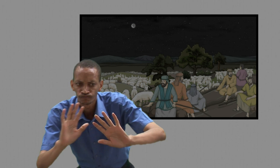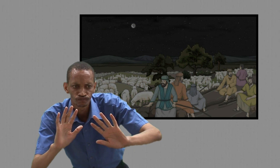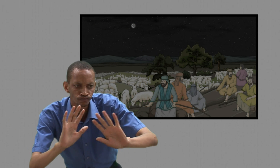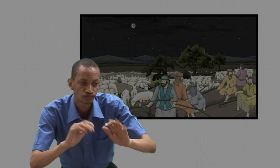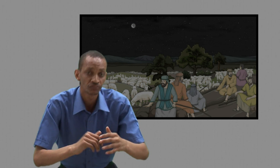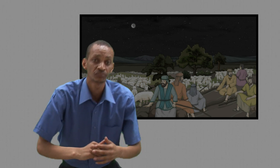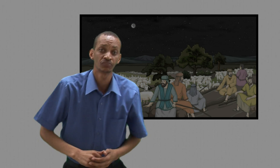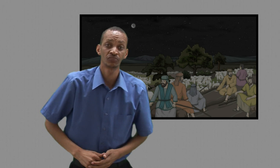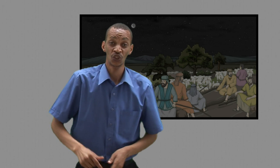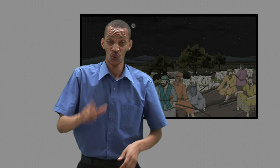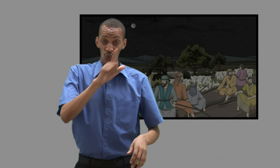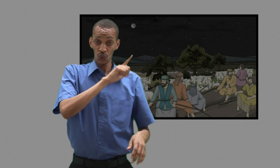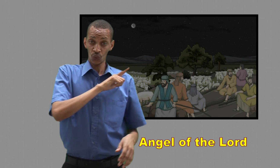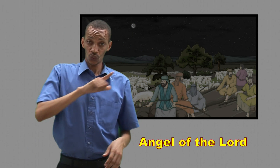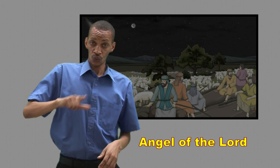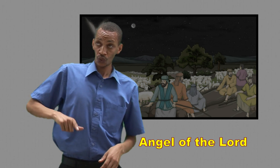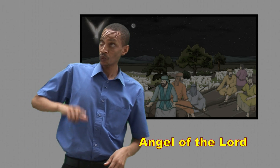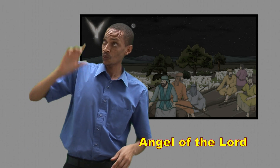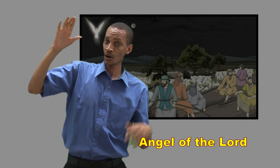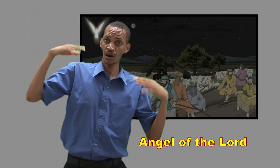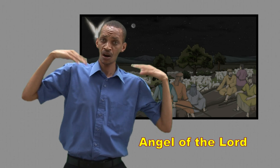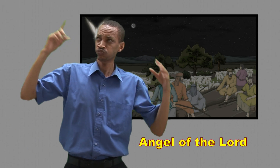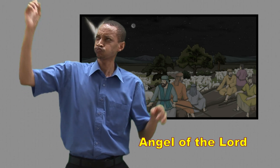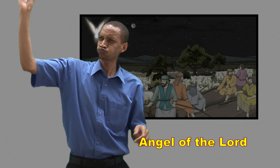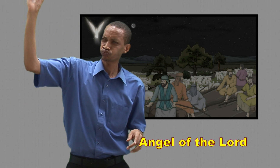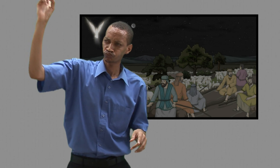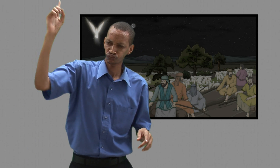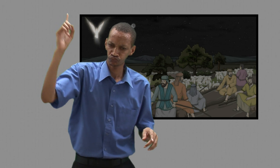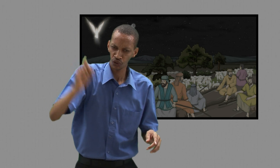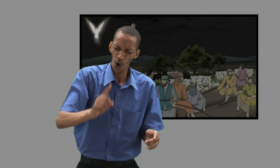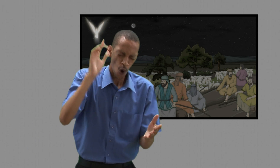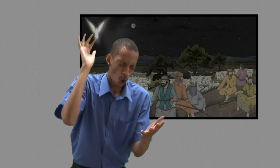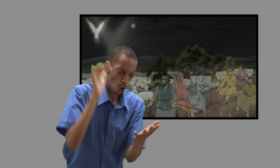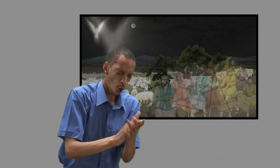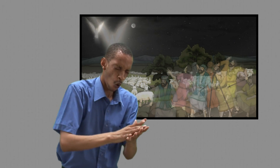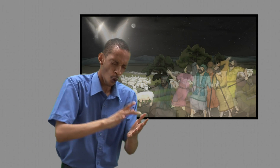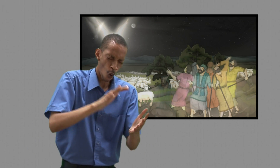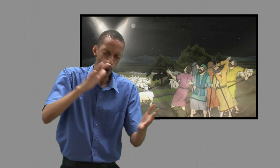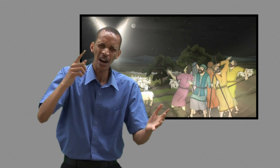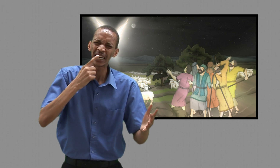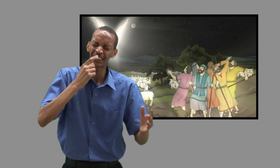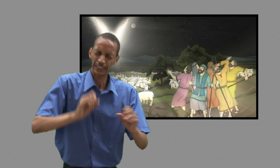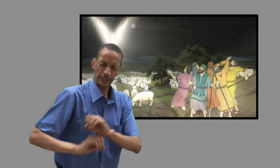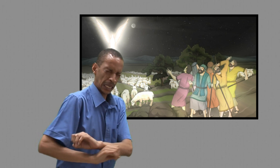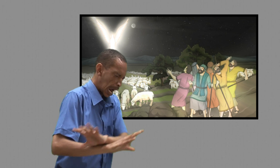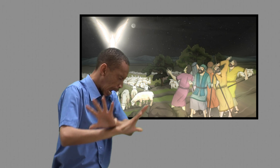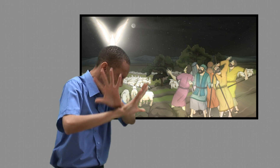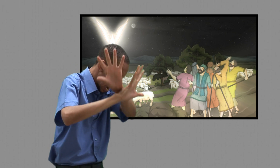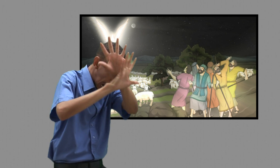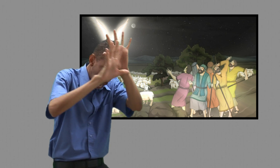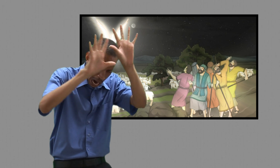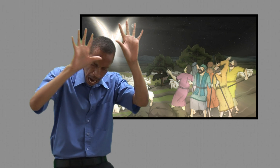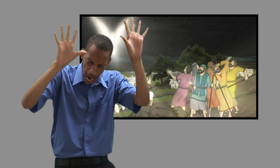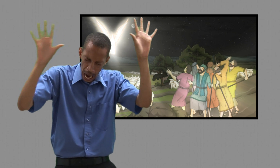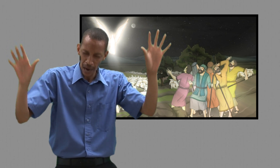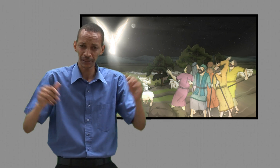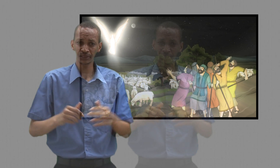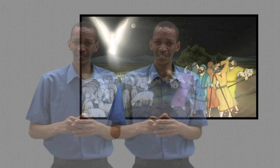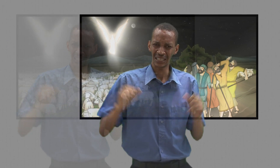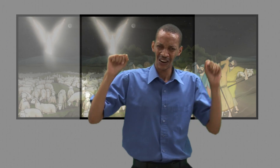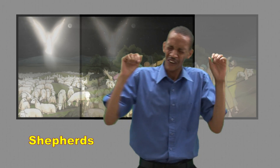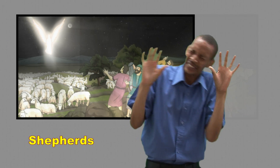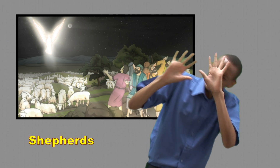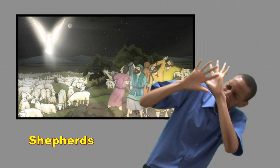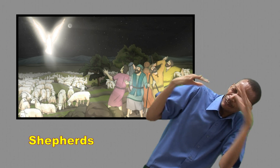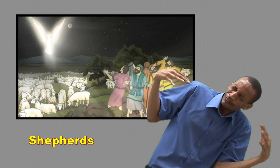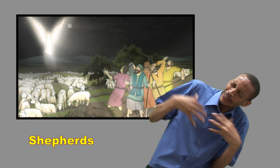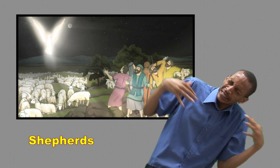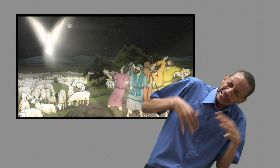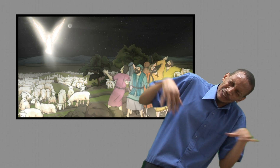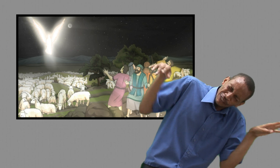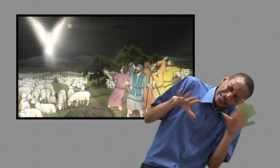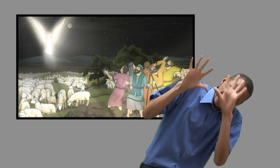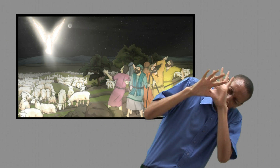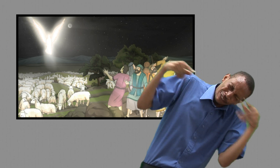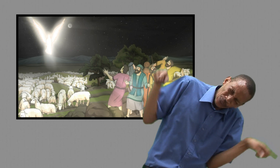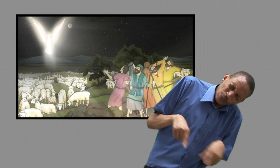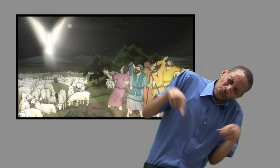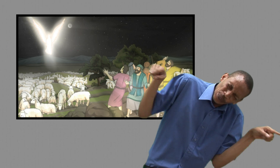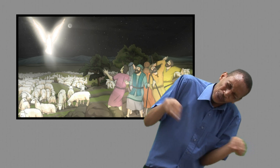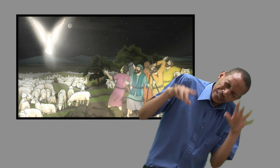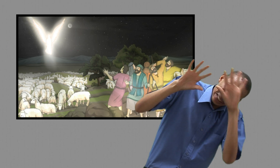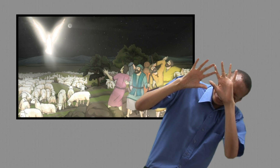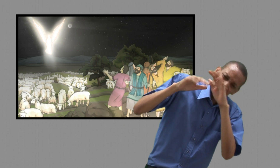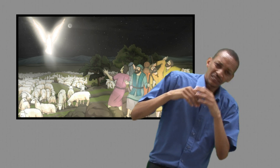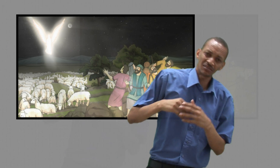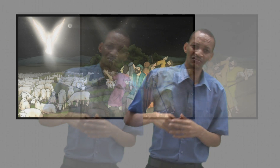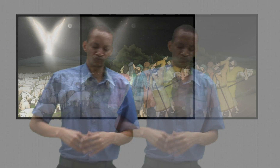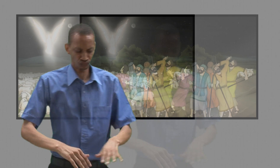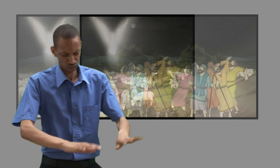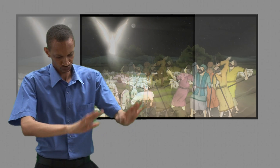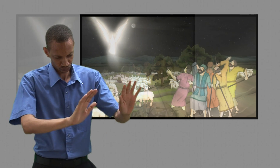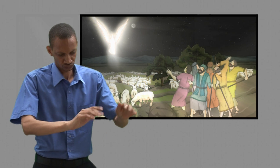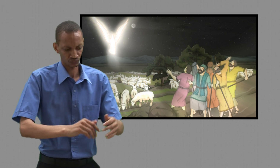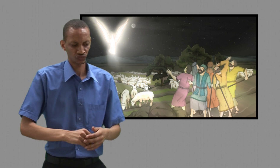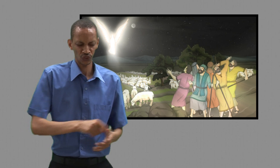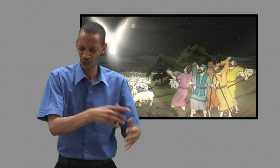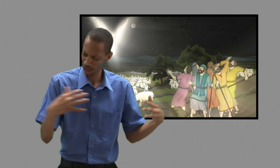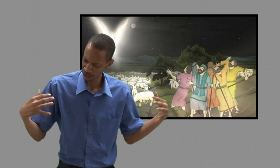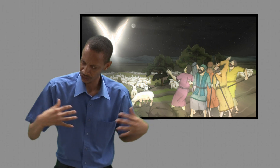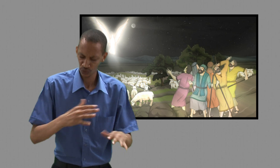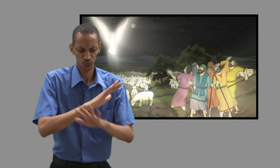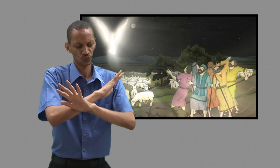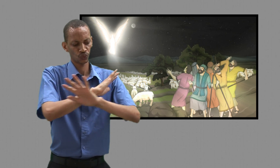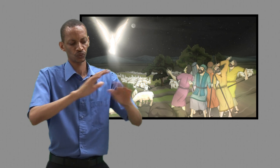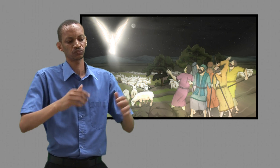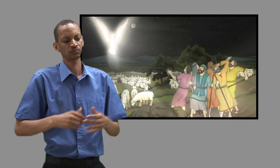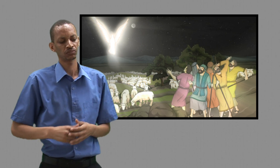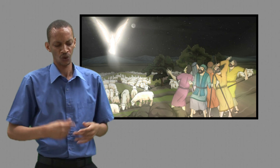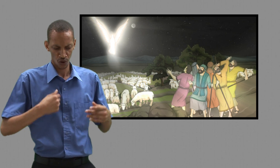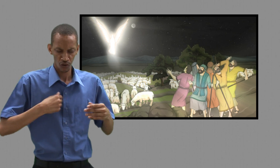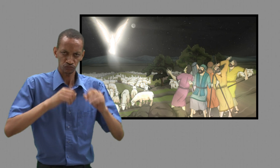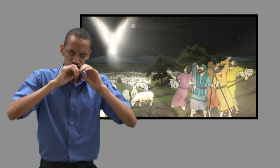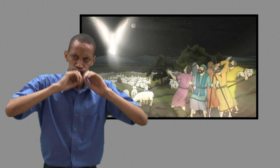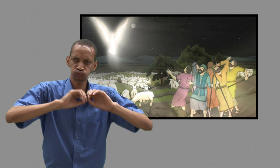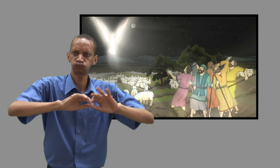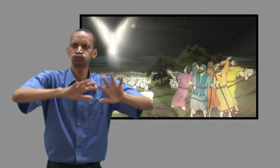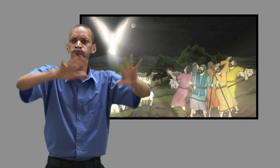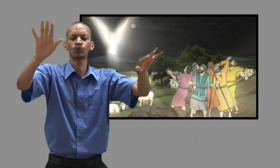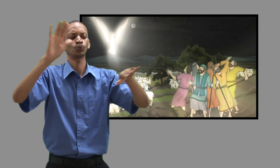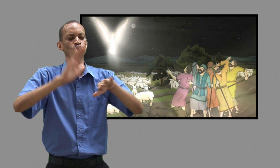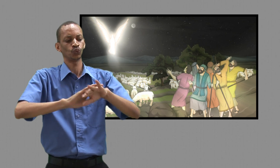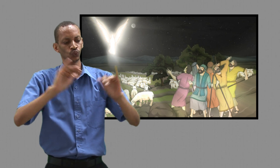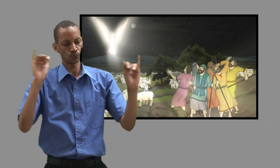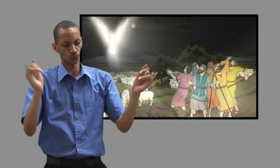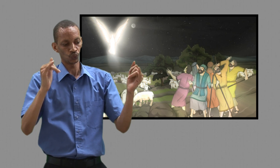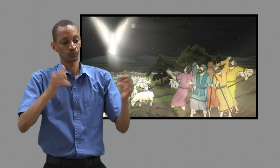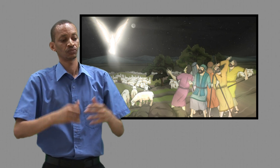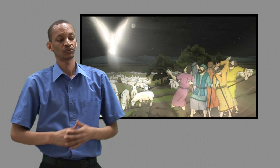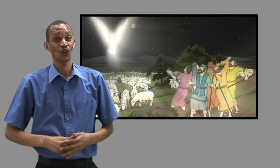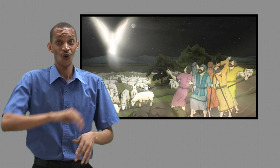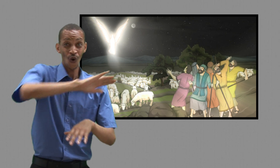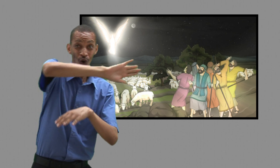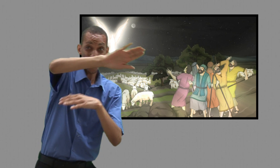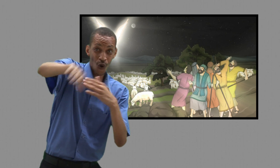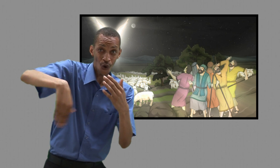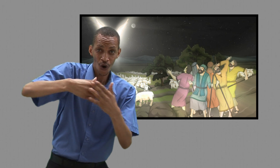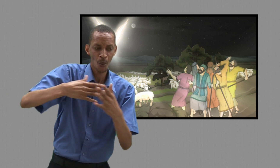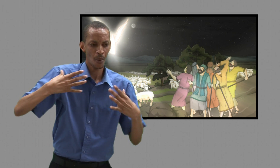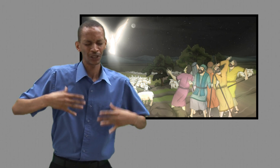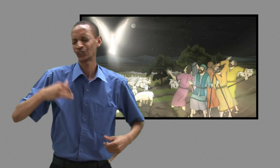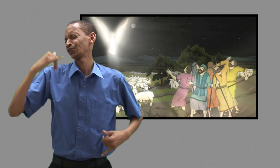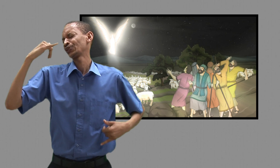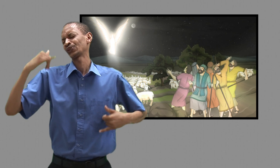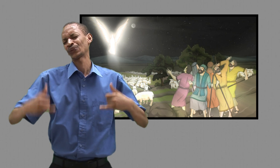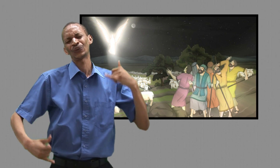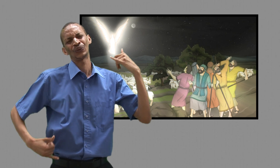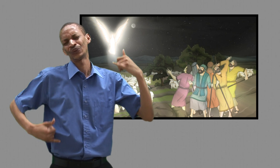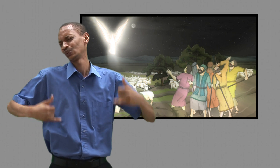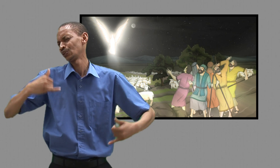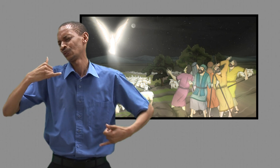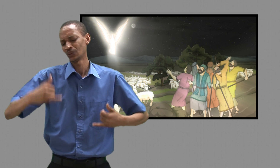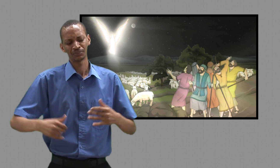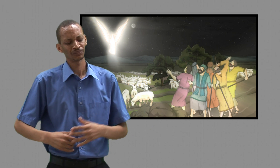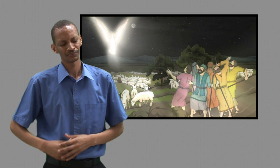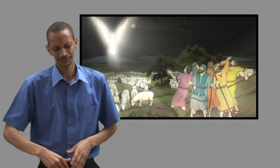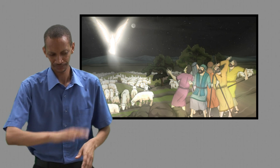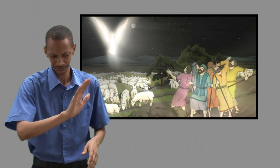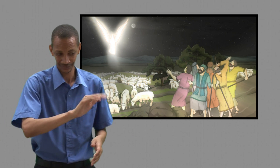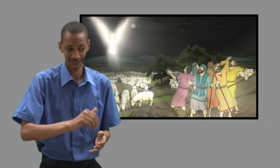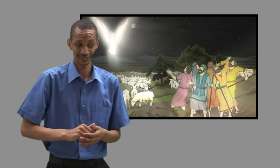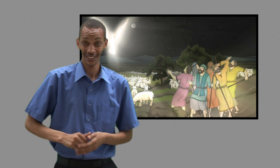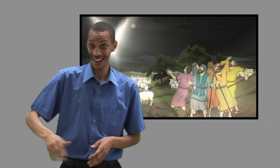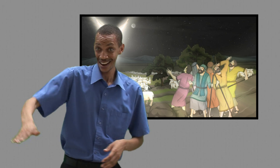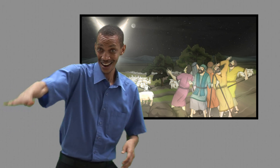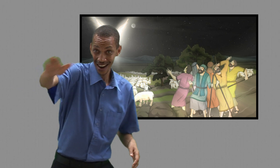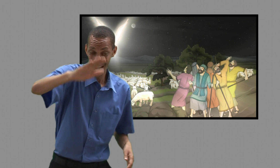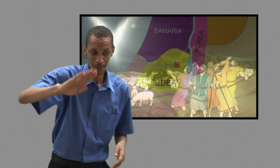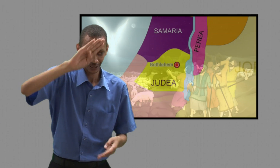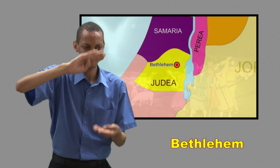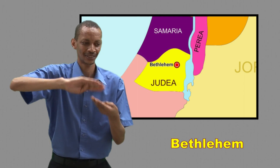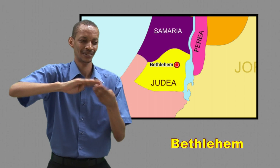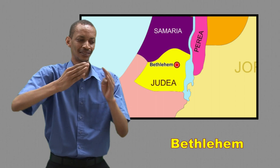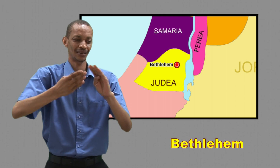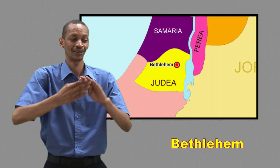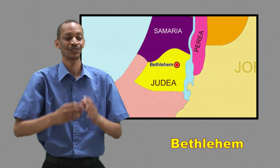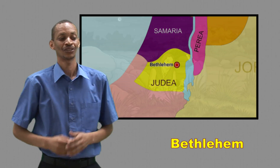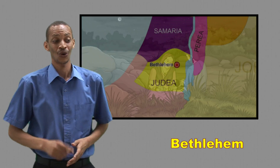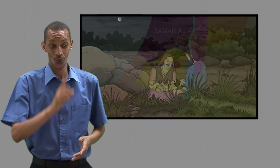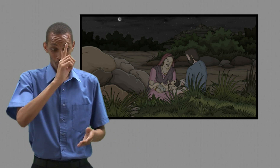Just then an angel of the Lord stood before them, and the glory of the Lord shone around them, and they were terrified. But the angel said to them, “Do not be afraid!